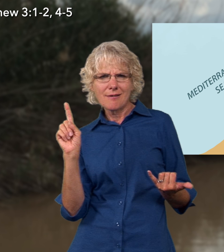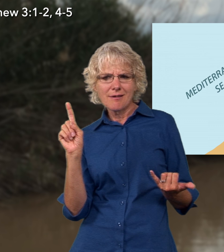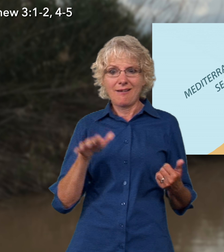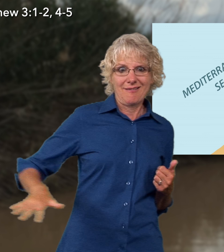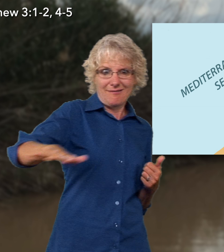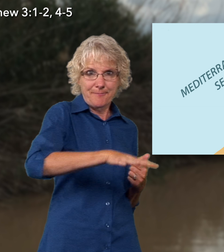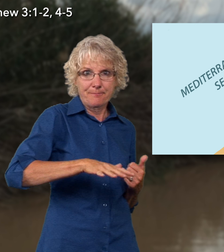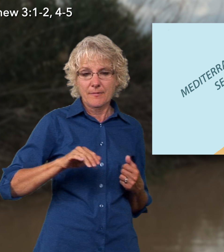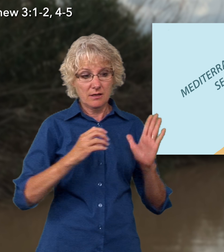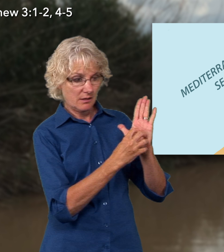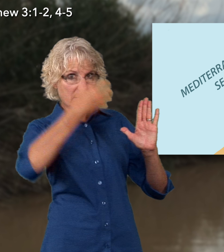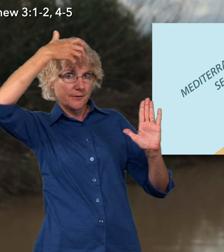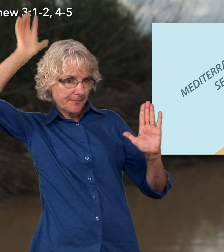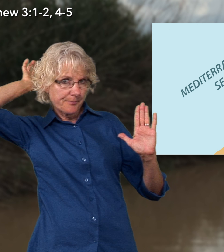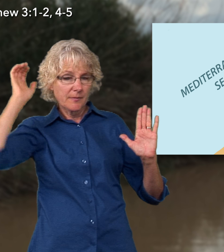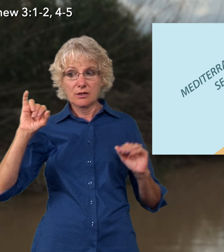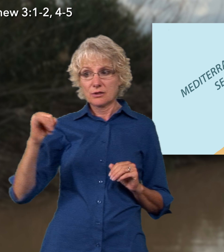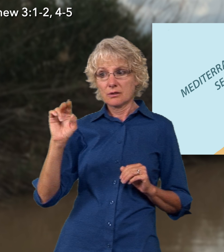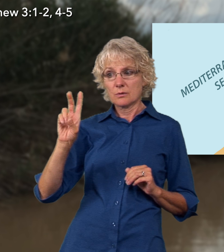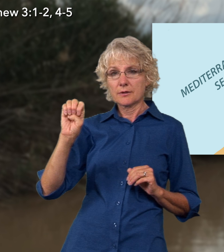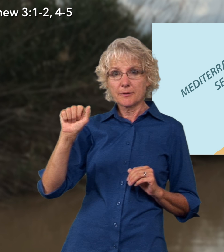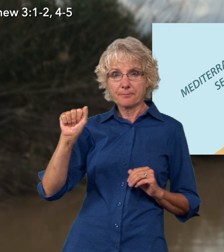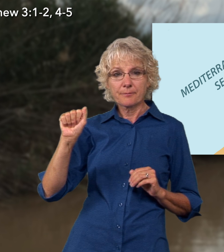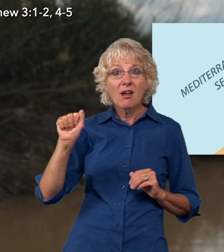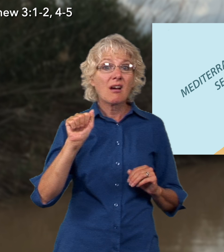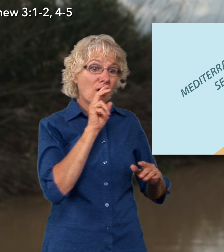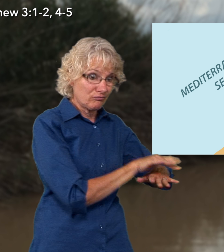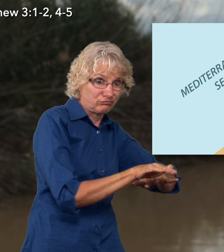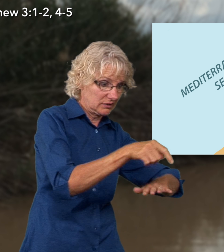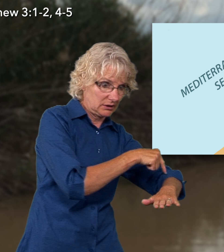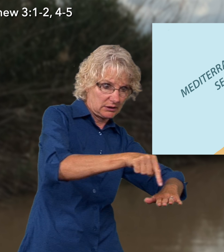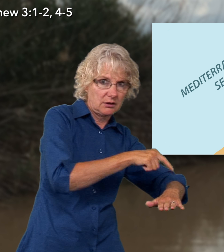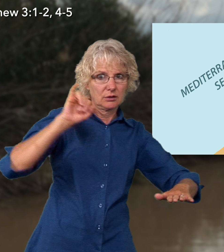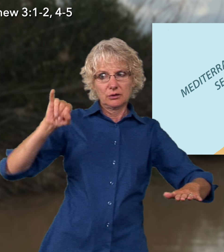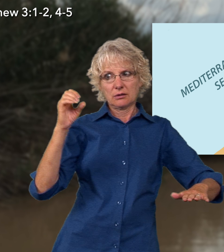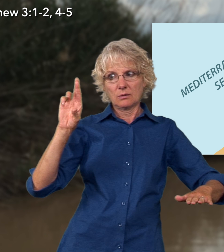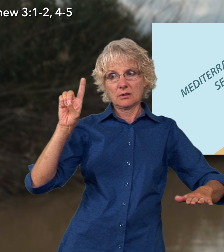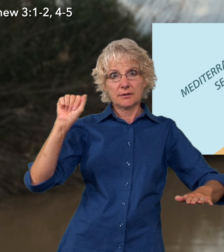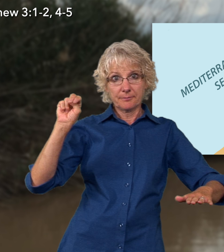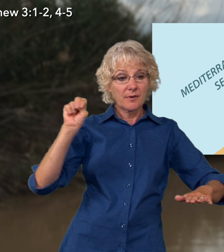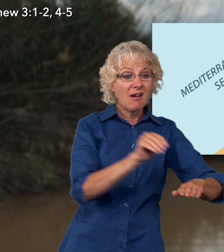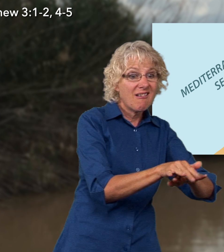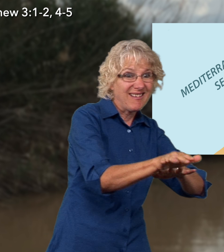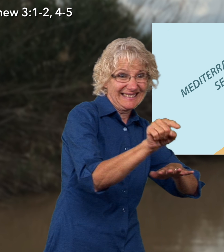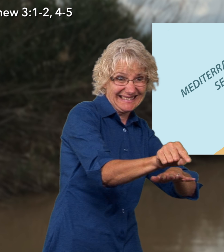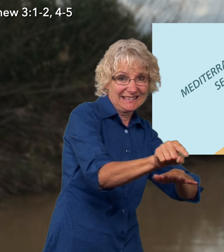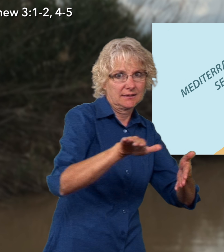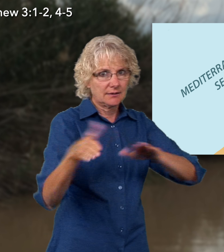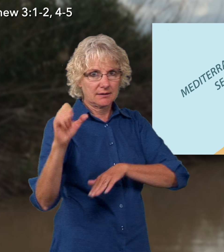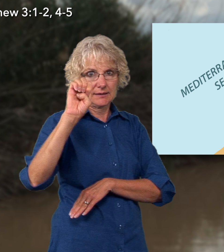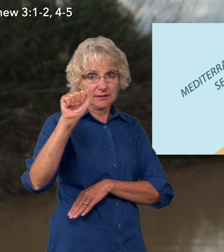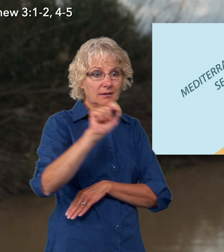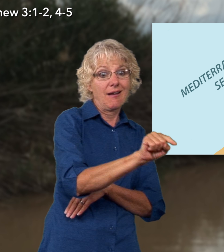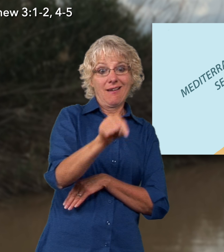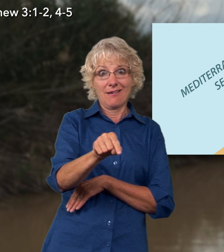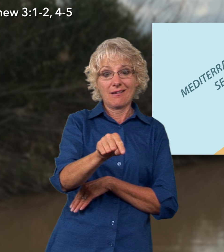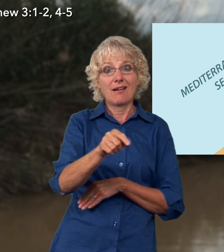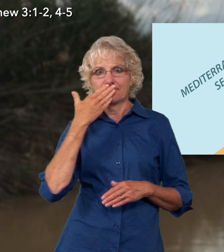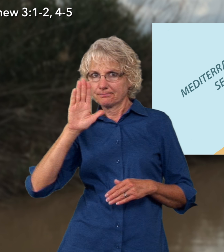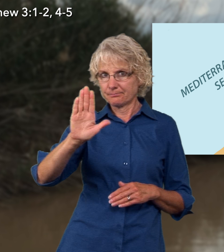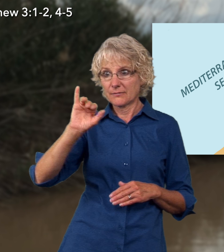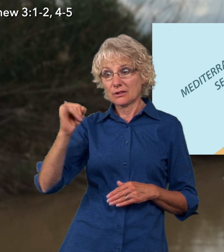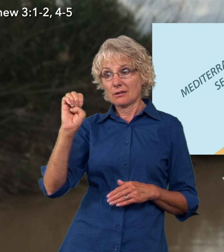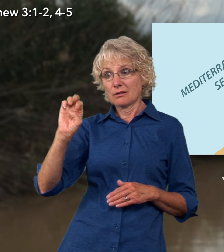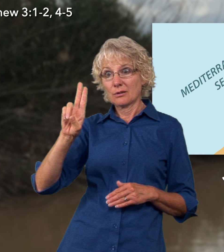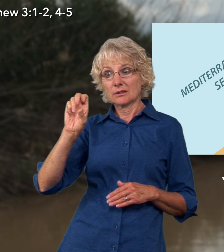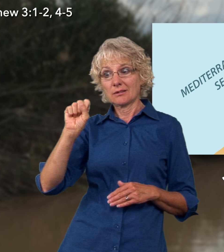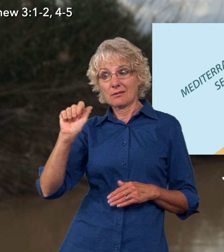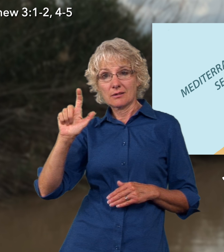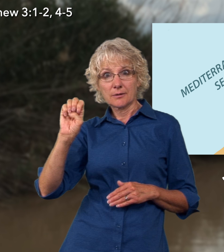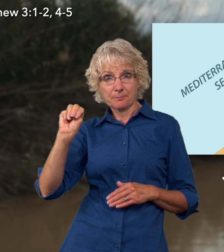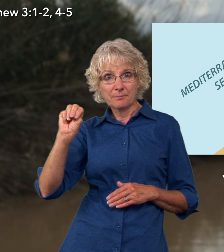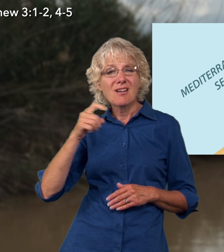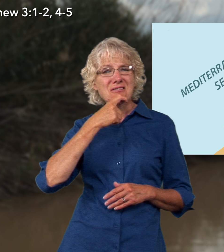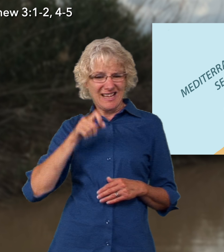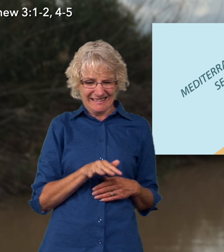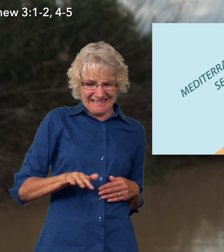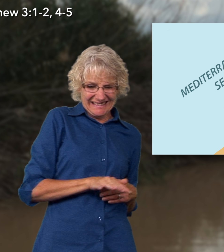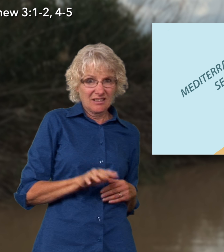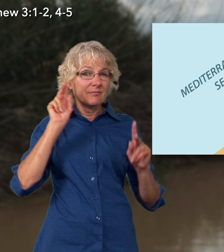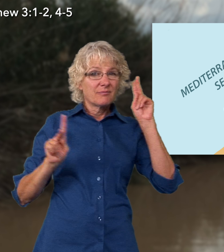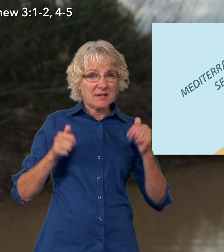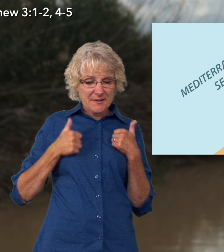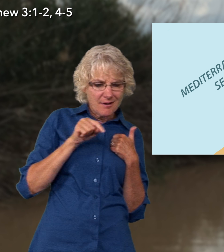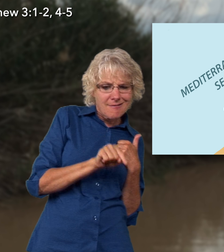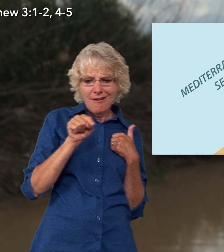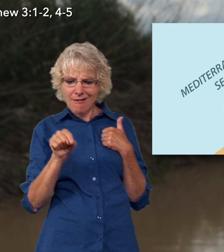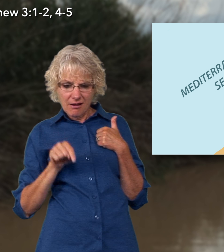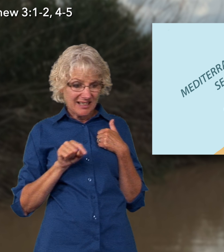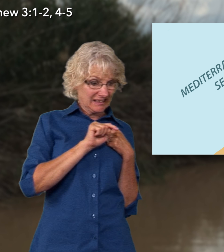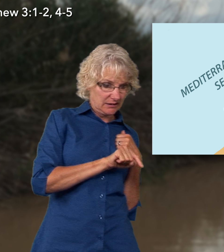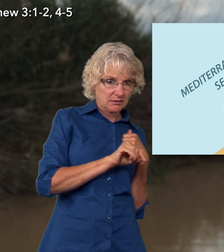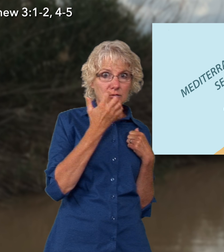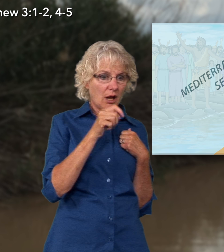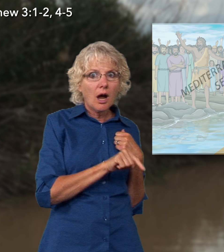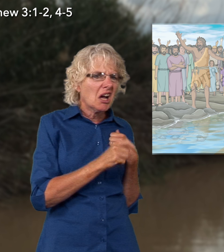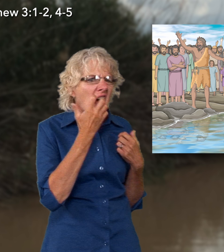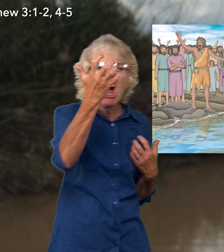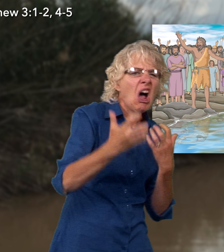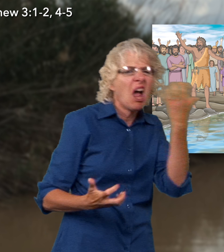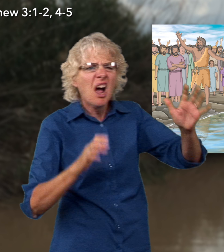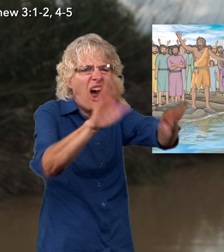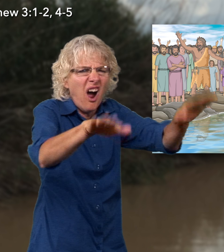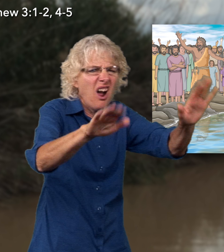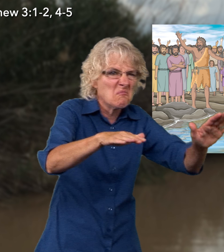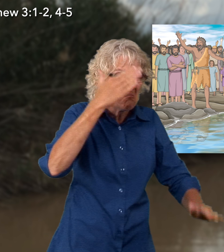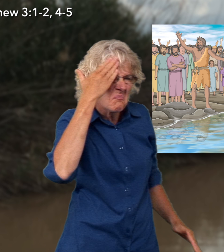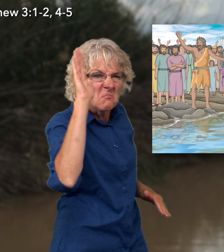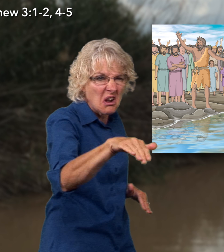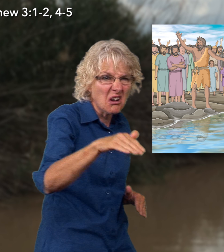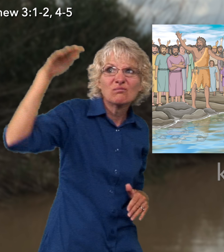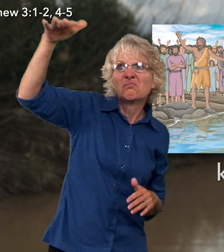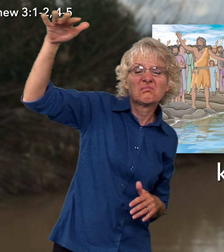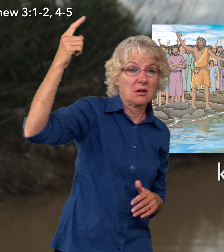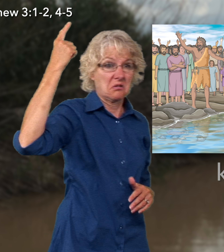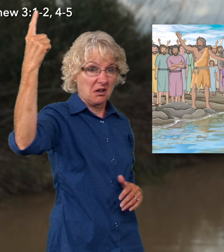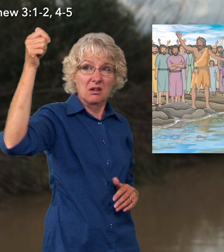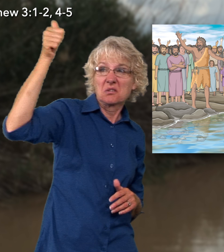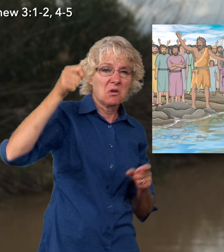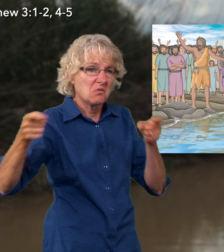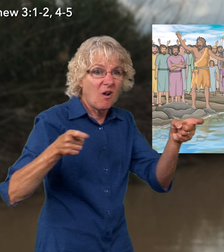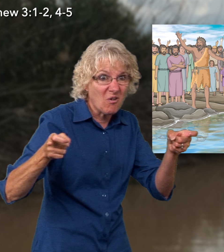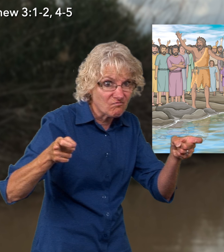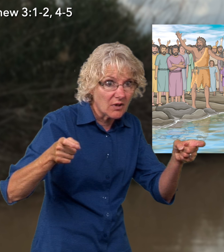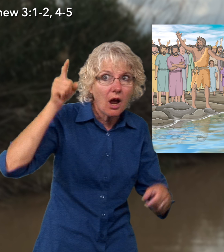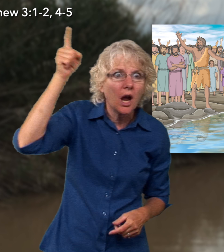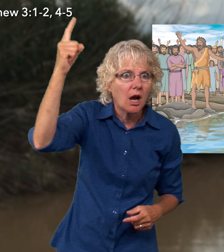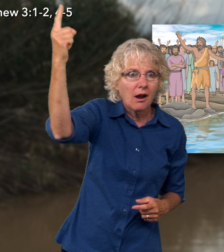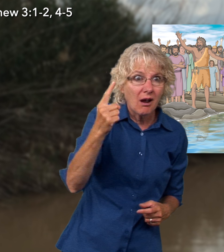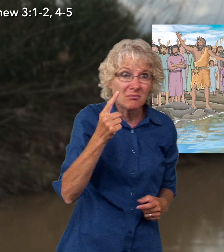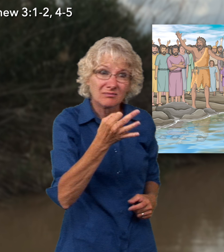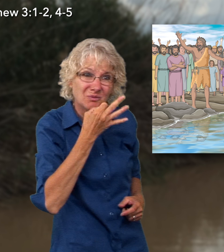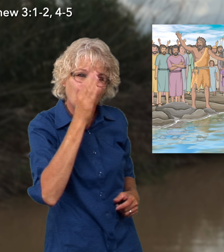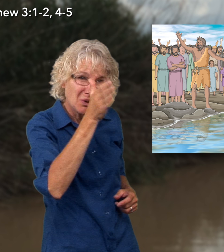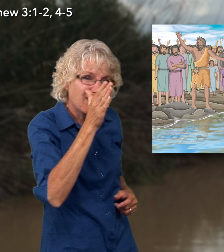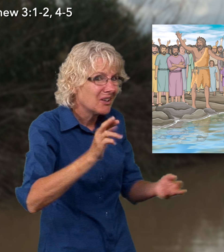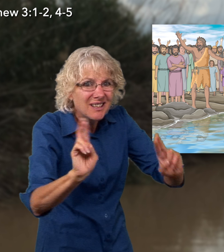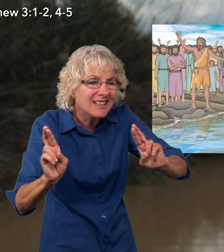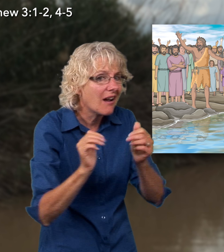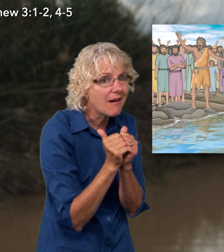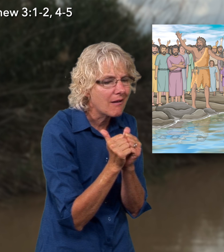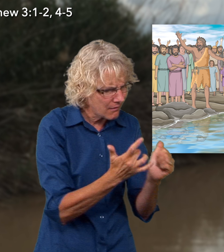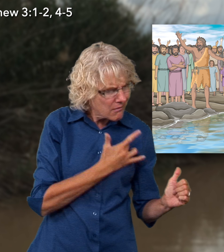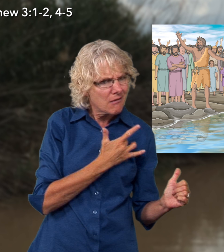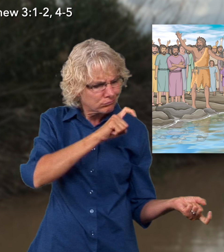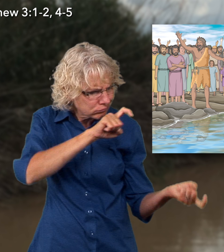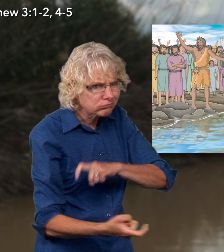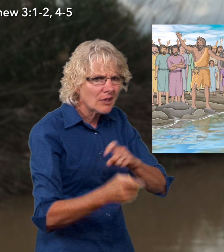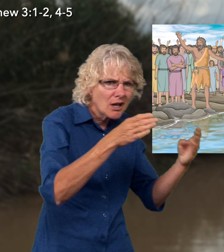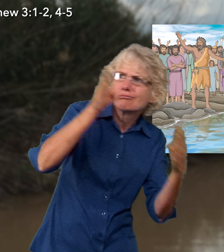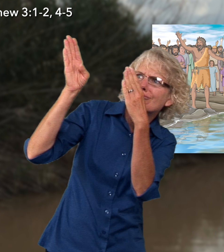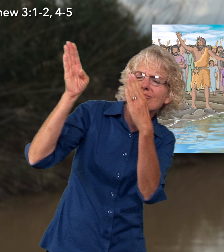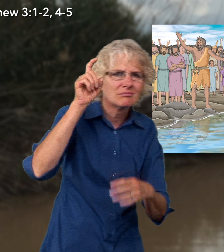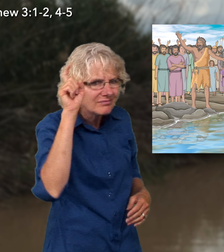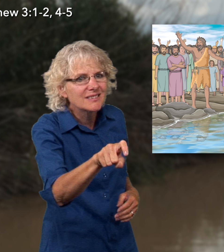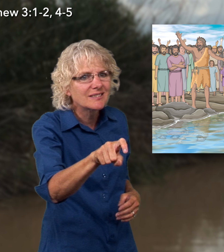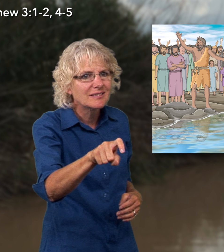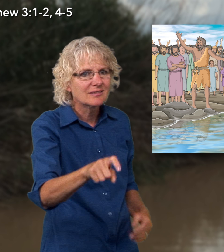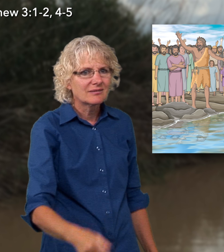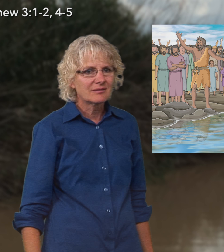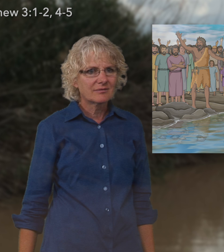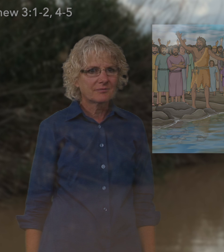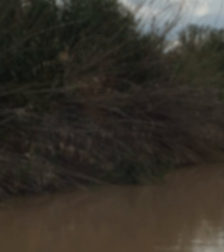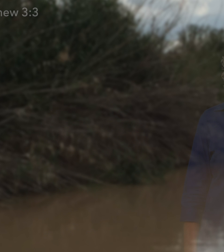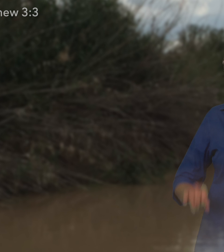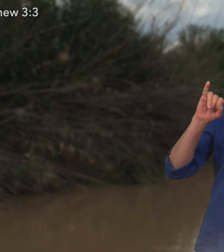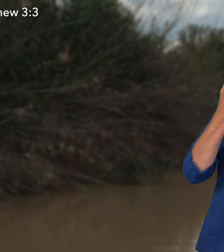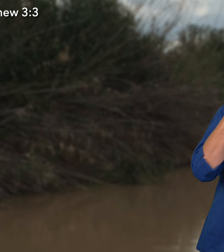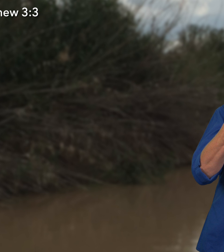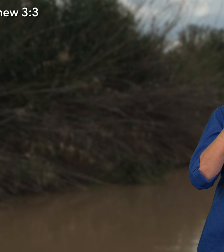People went out to him from Jerusalem and all Judea and the whole region around the Jordan.